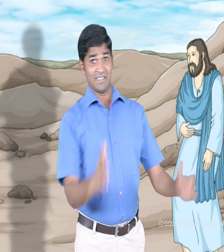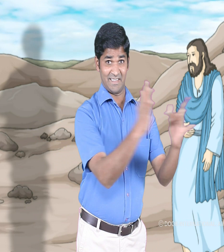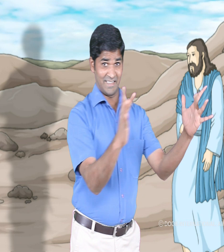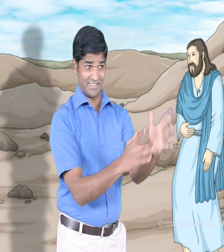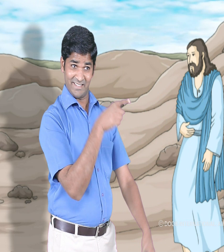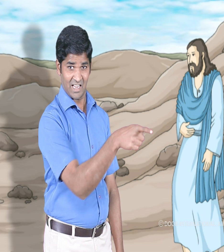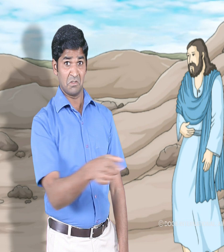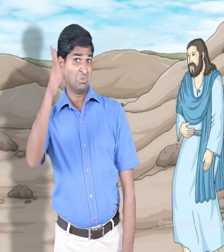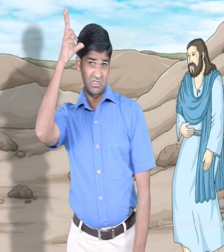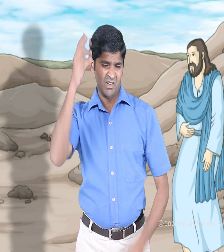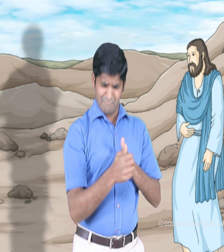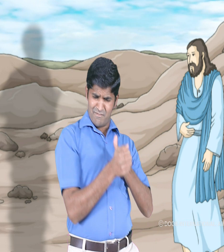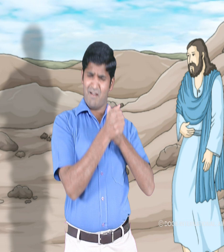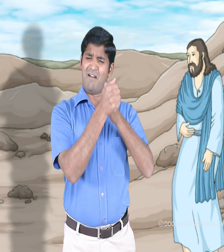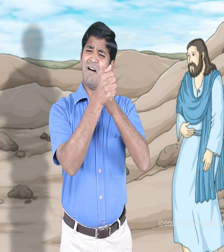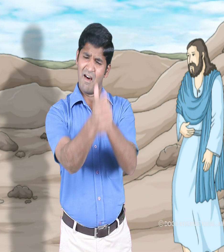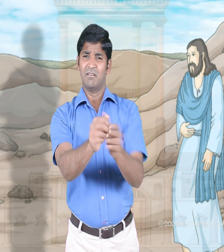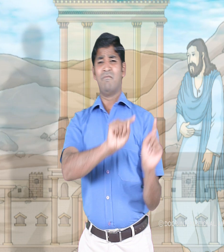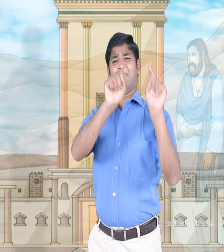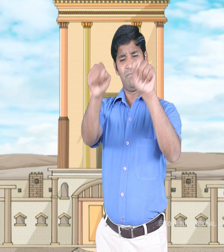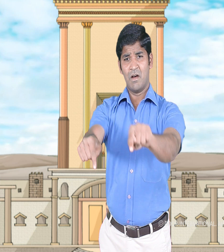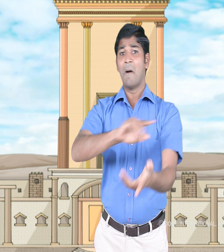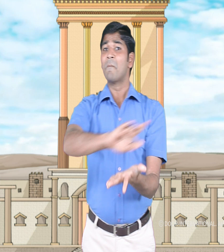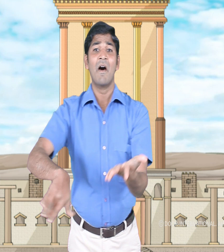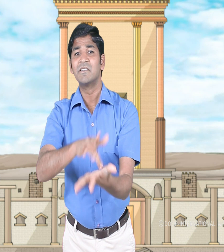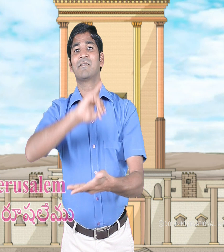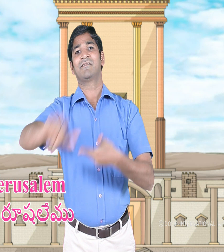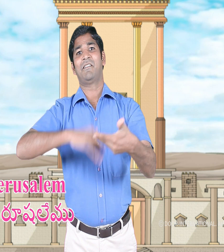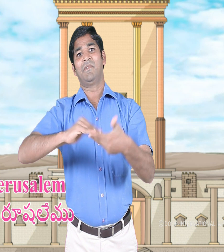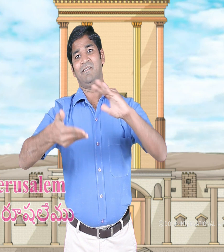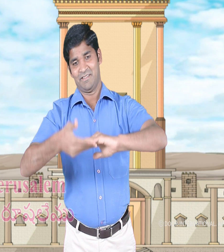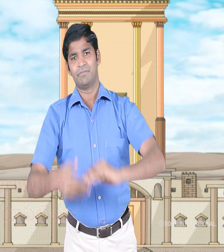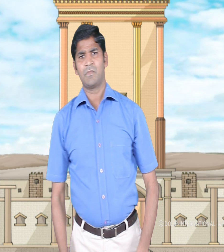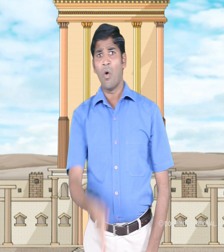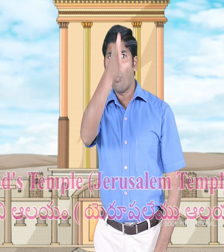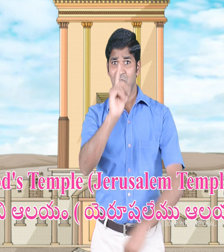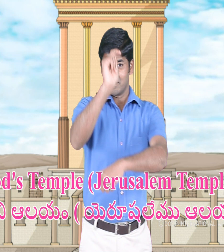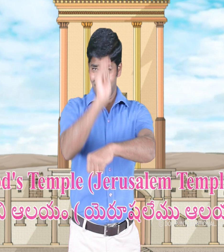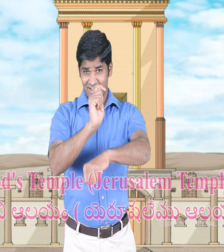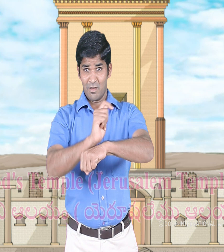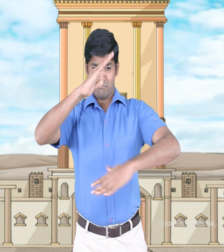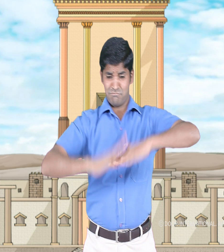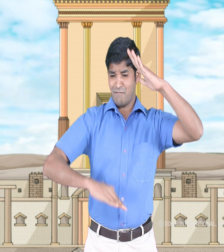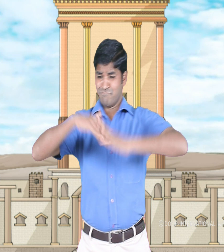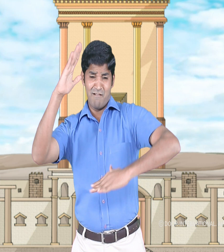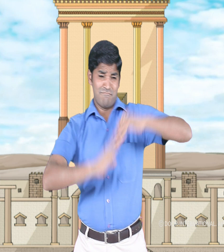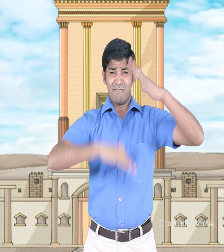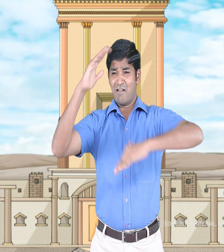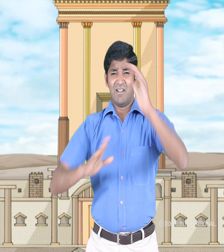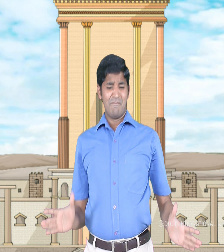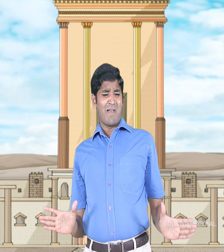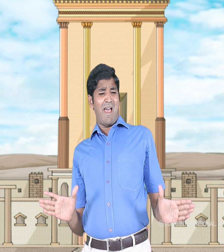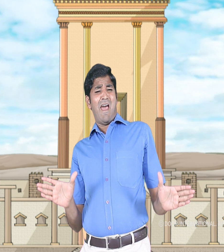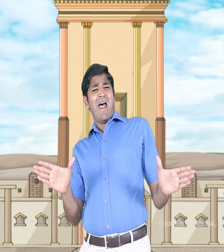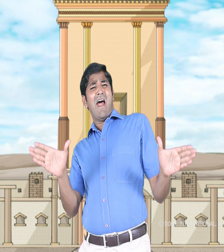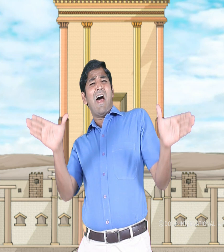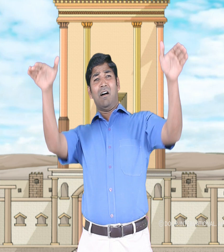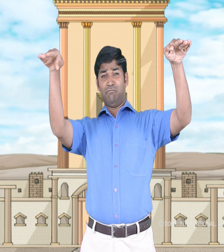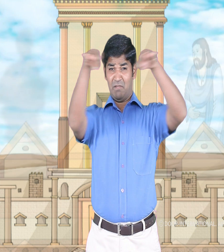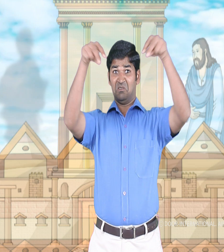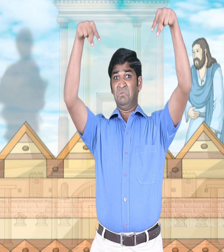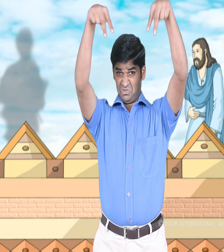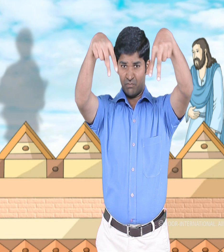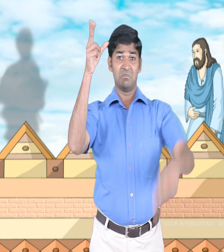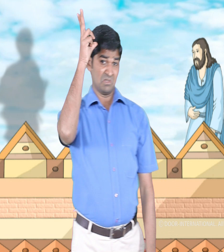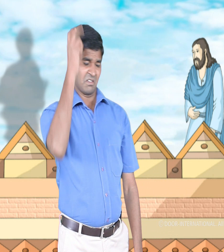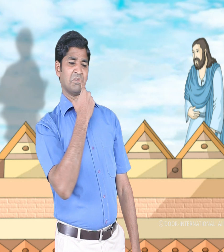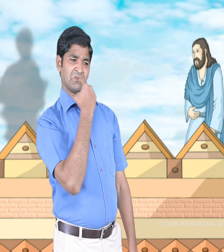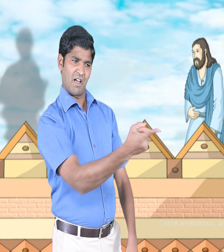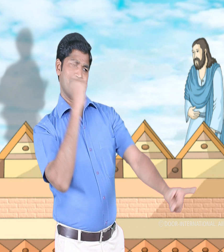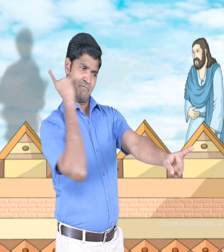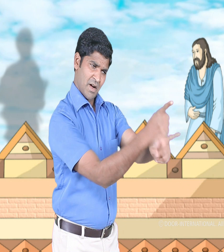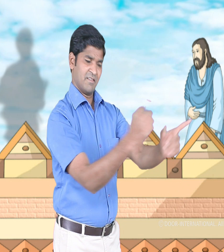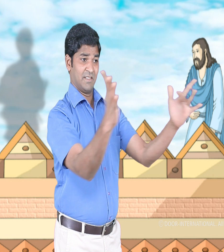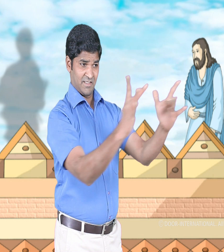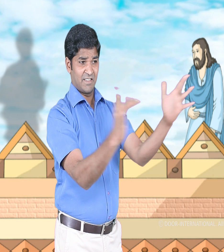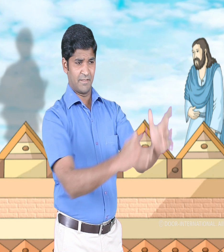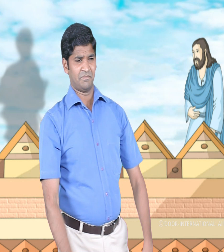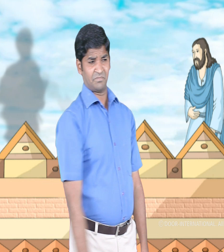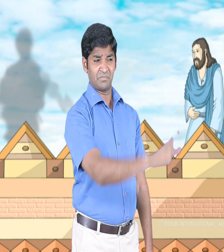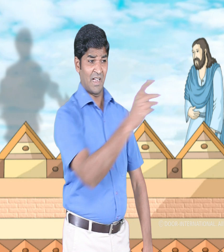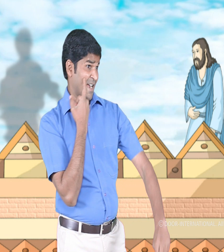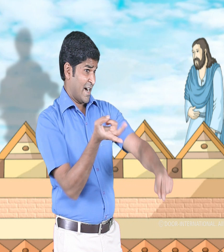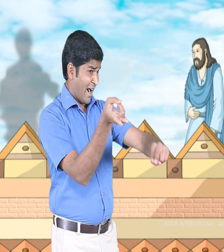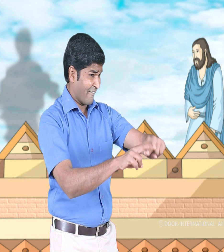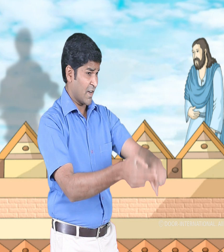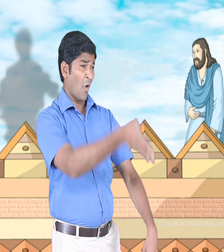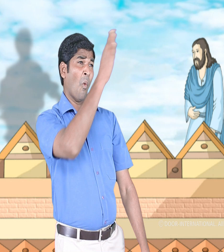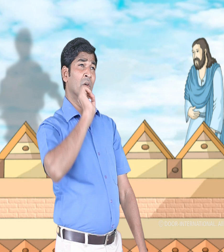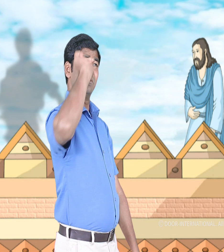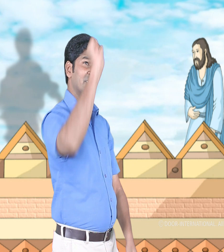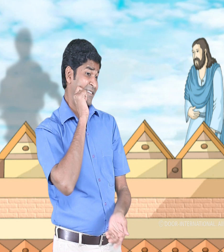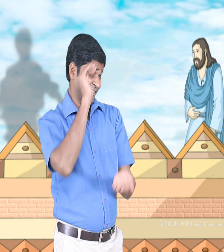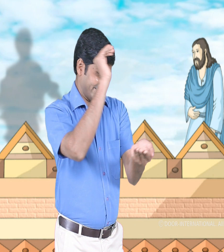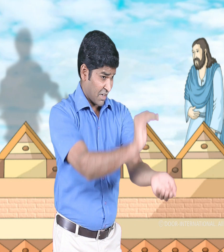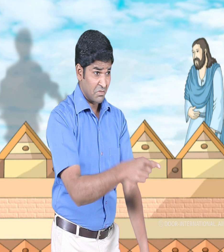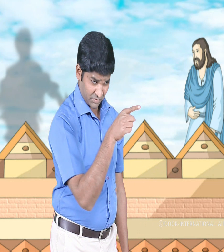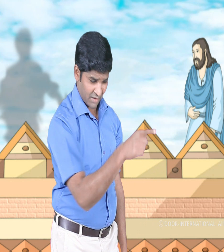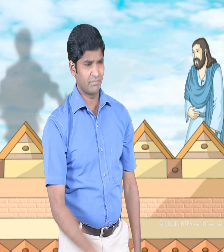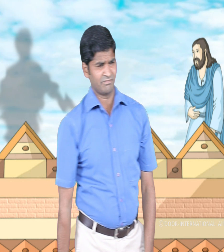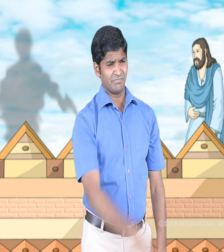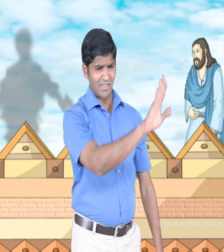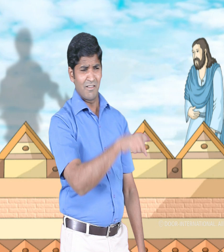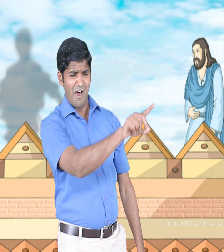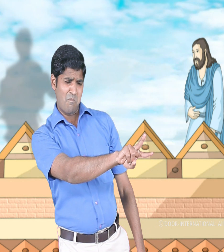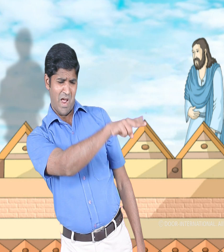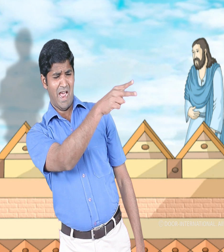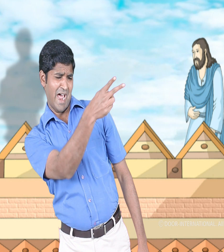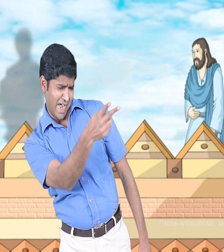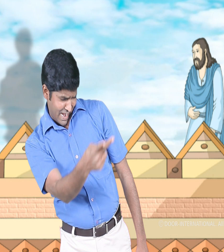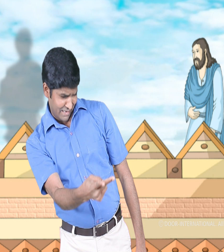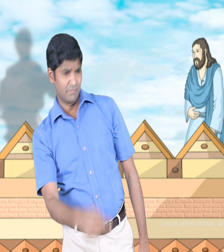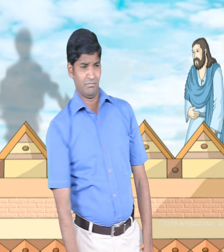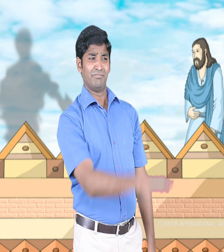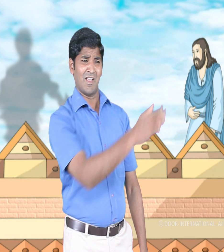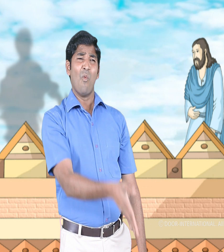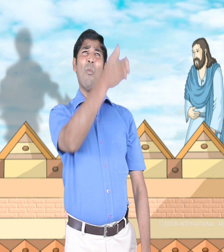“If You are the Son of God,” he said, “throw Yourself down.